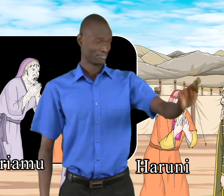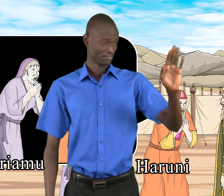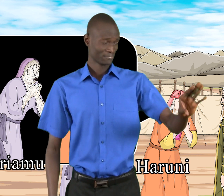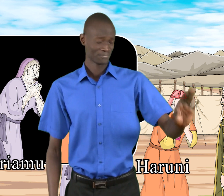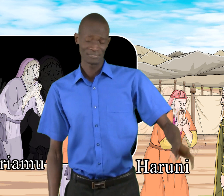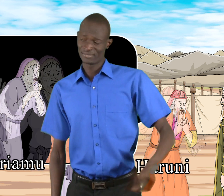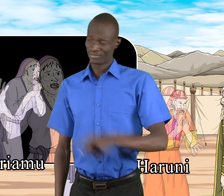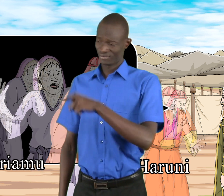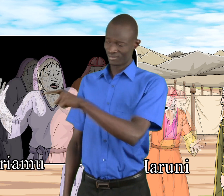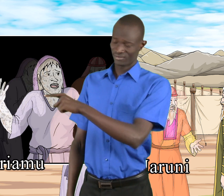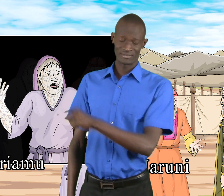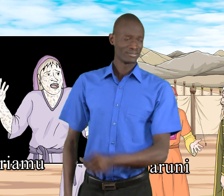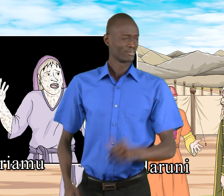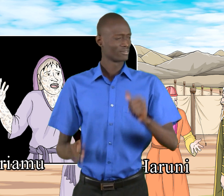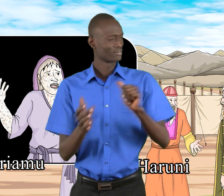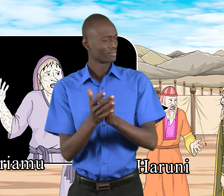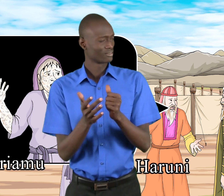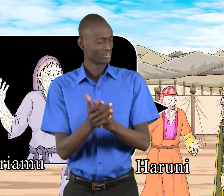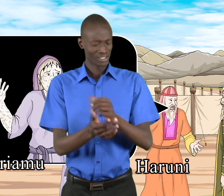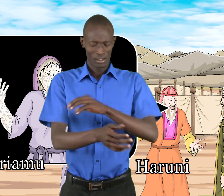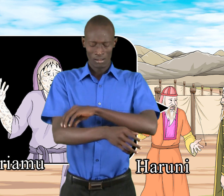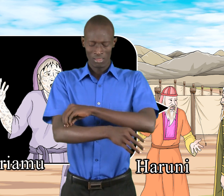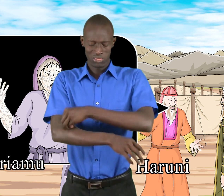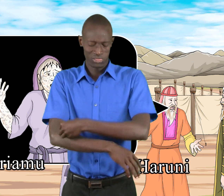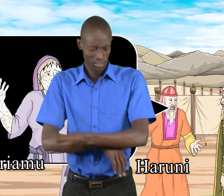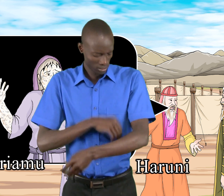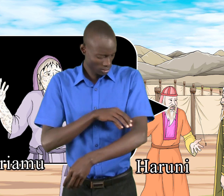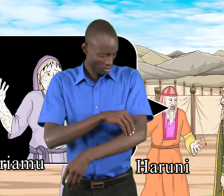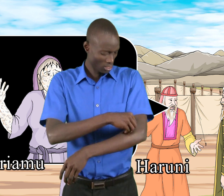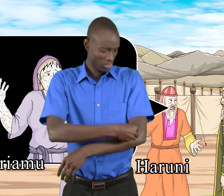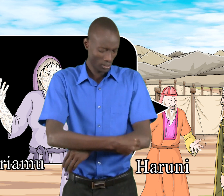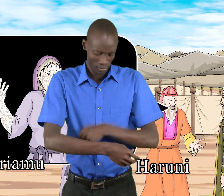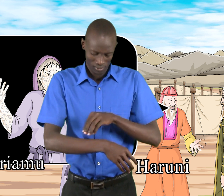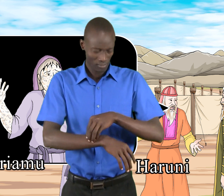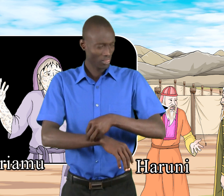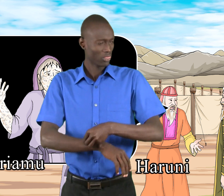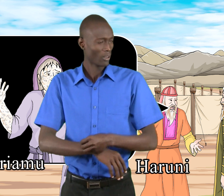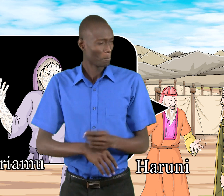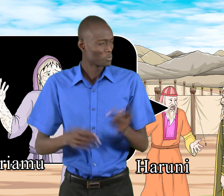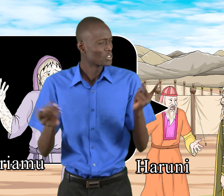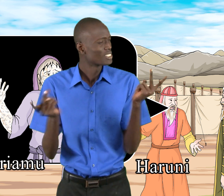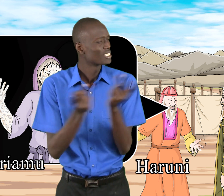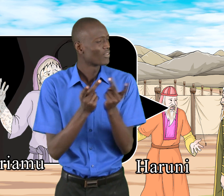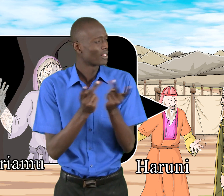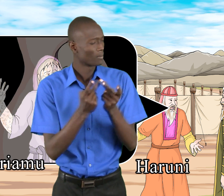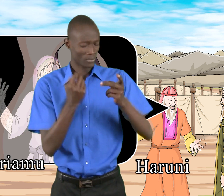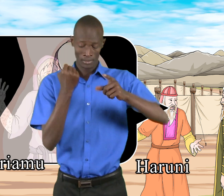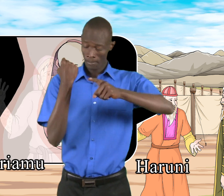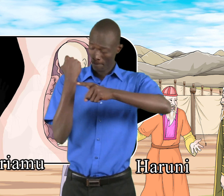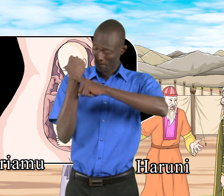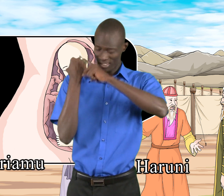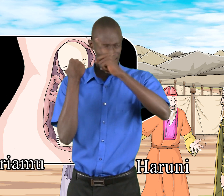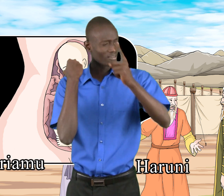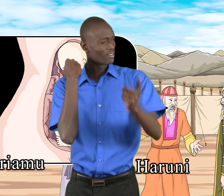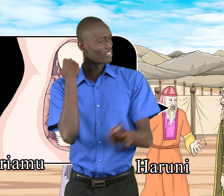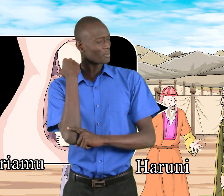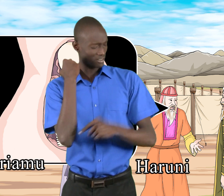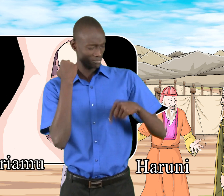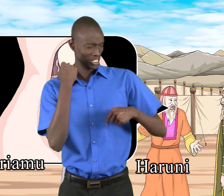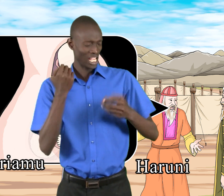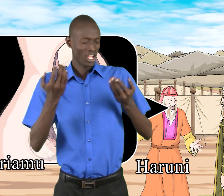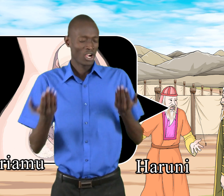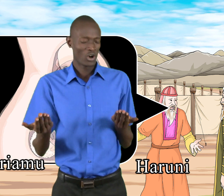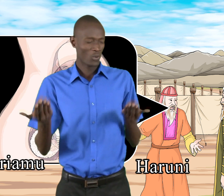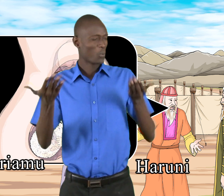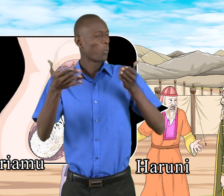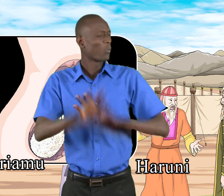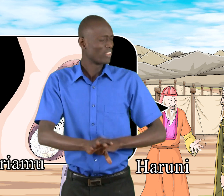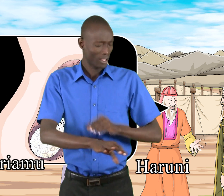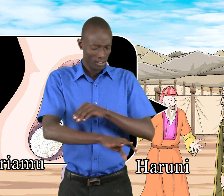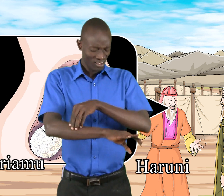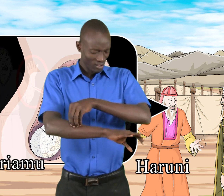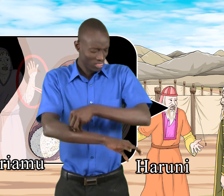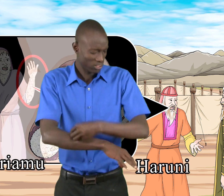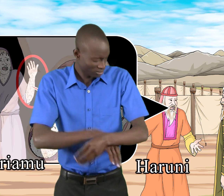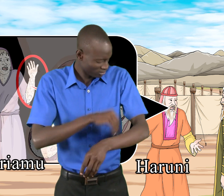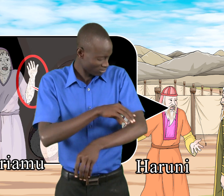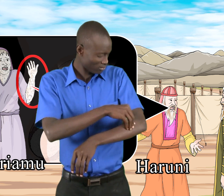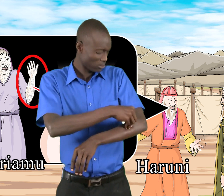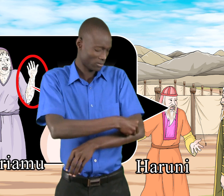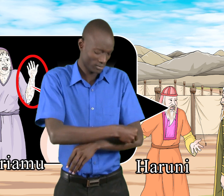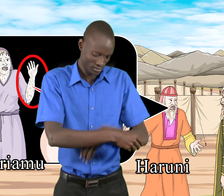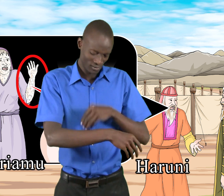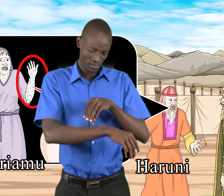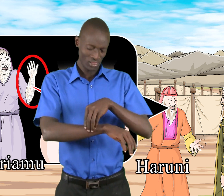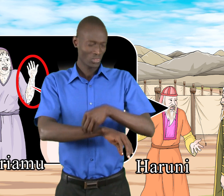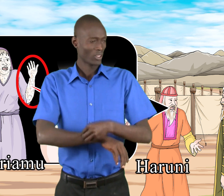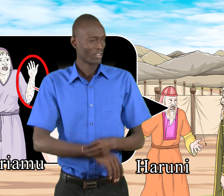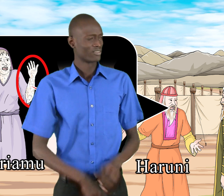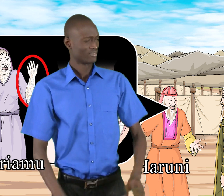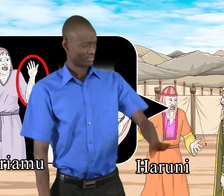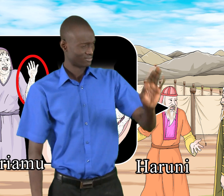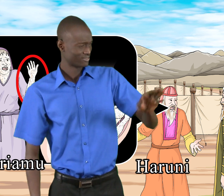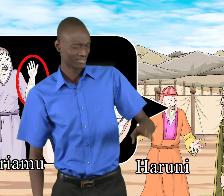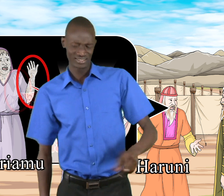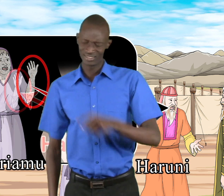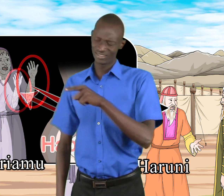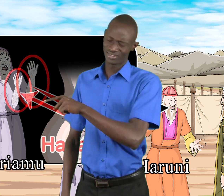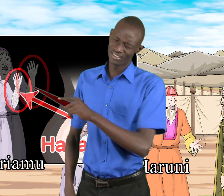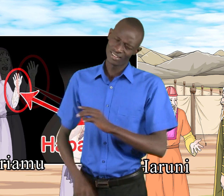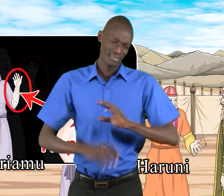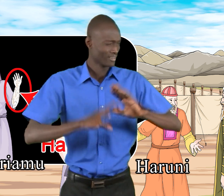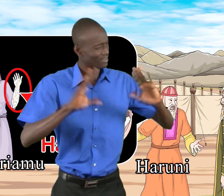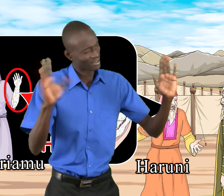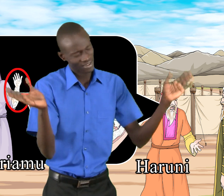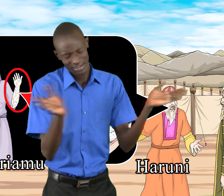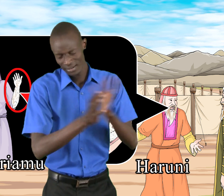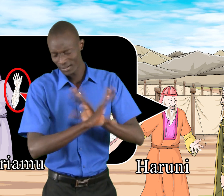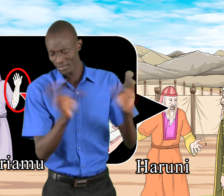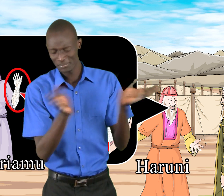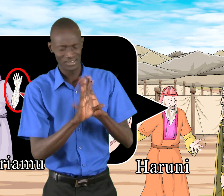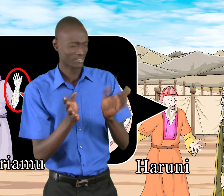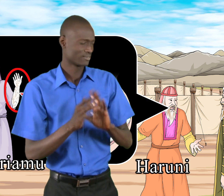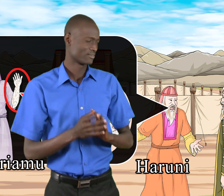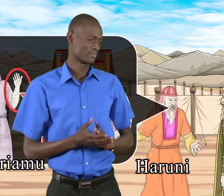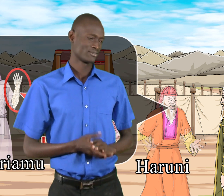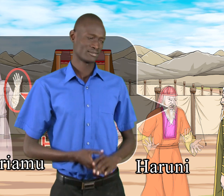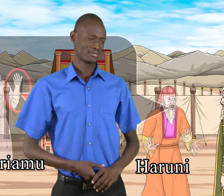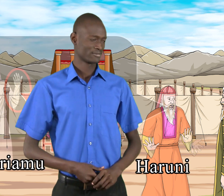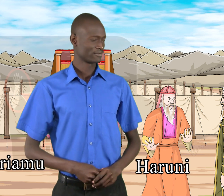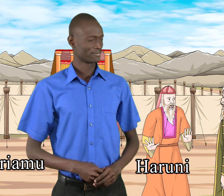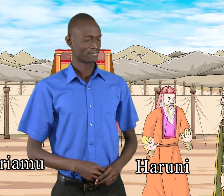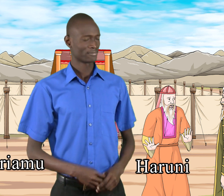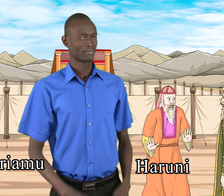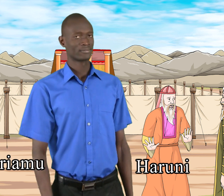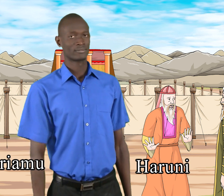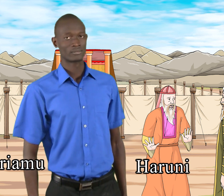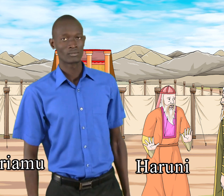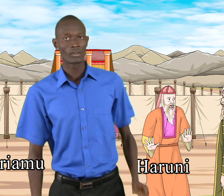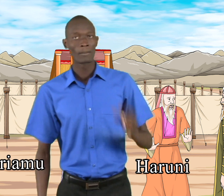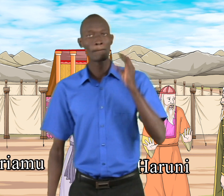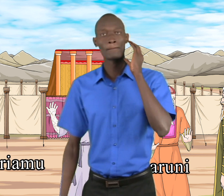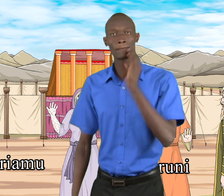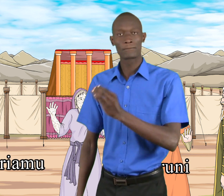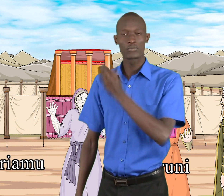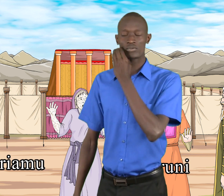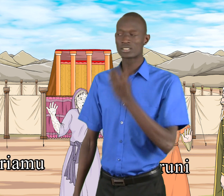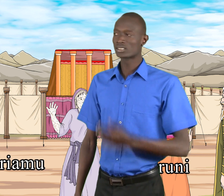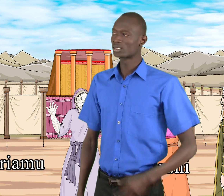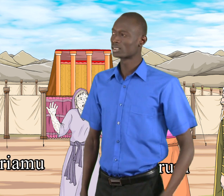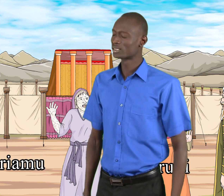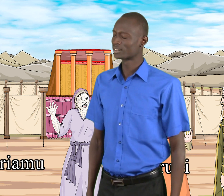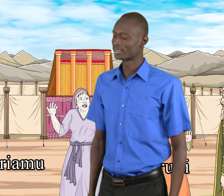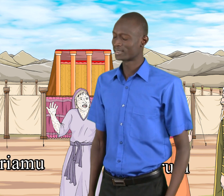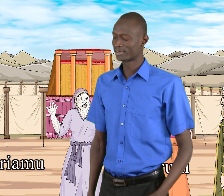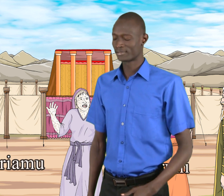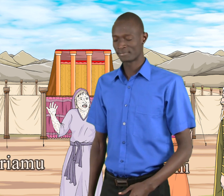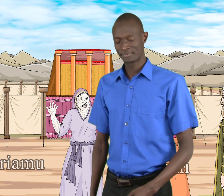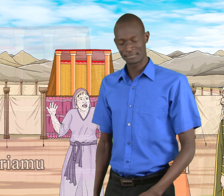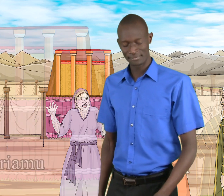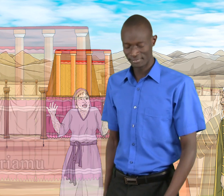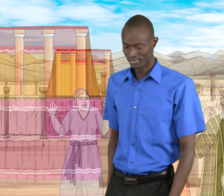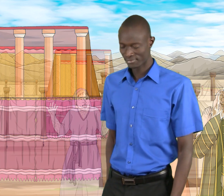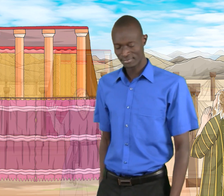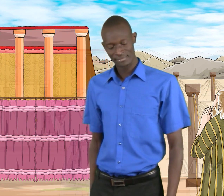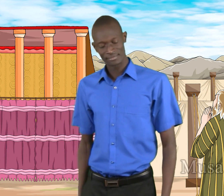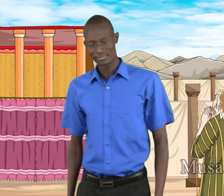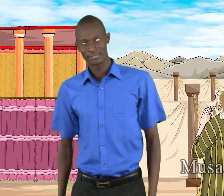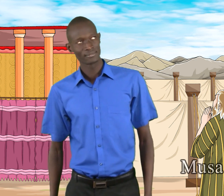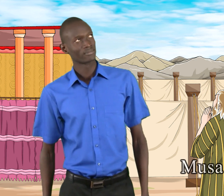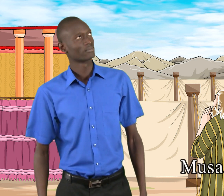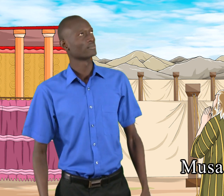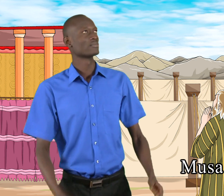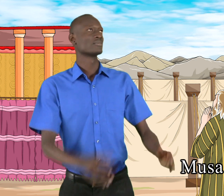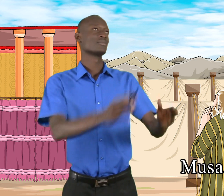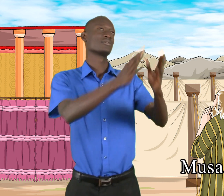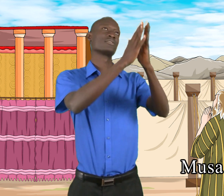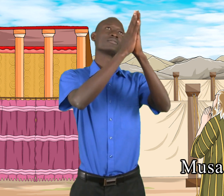Please do not let her be like a stillborn infant whose flesh is half consumed when he comes out of his mother’s womb.”